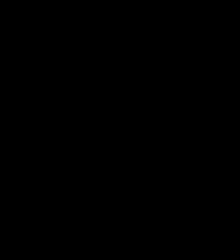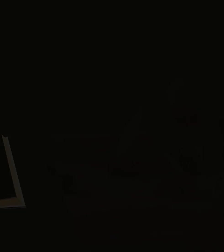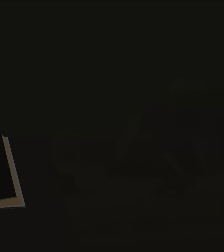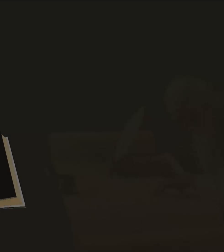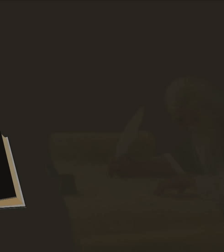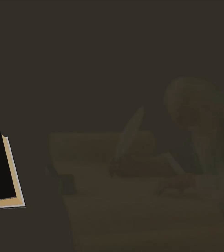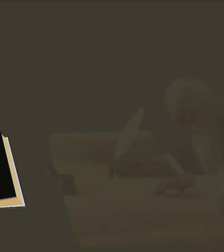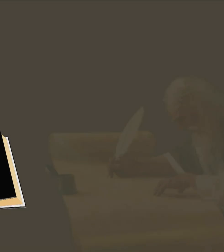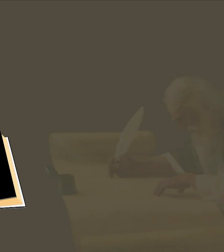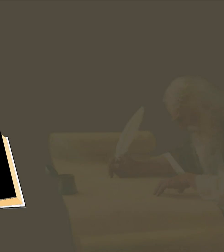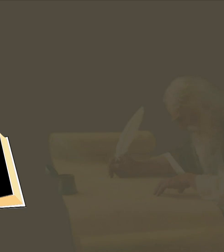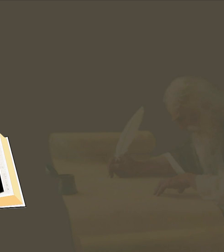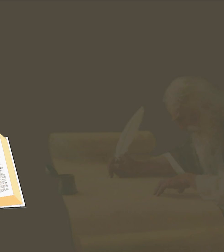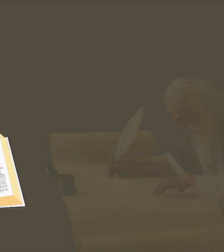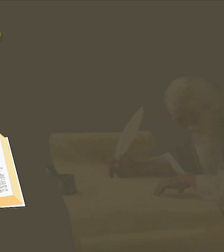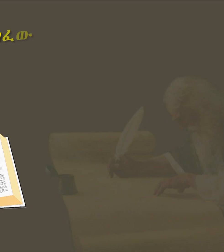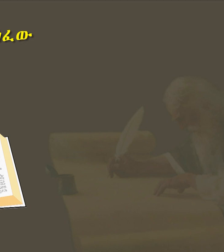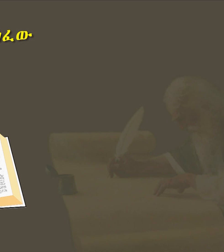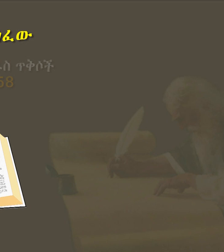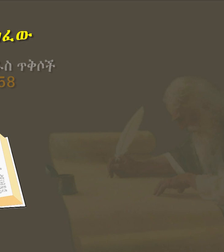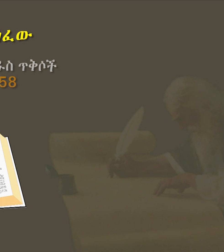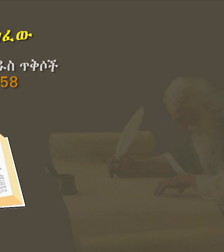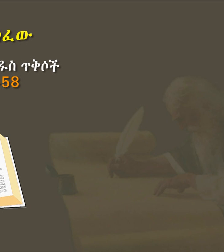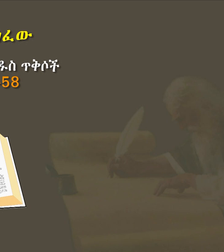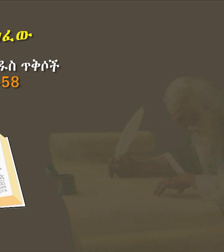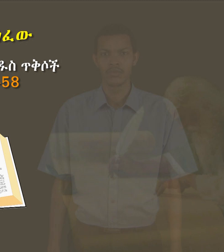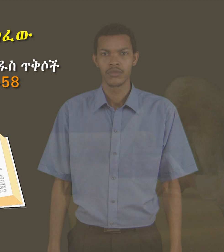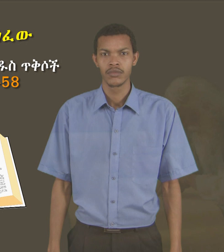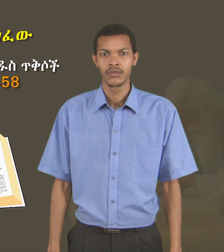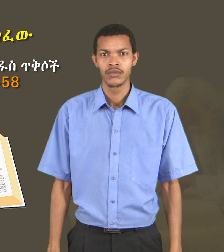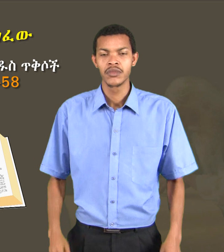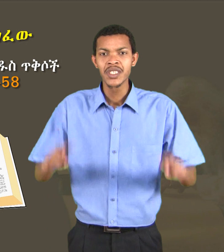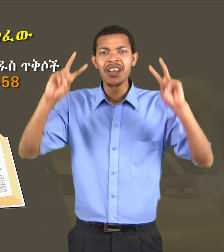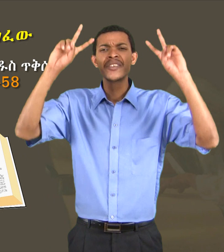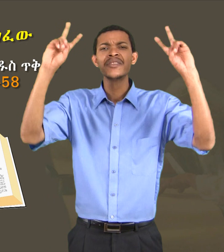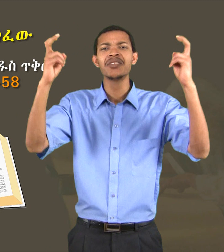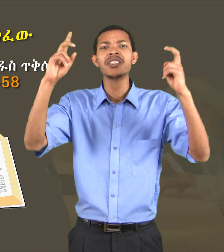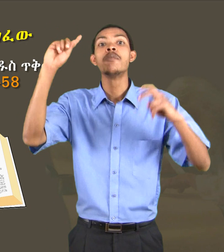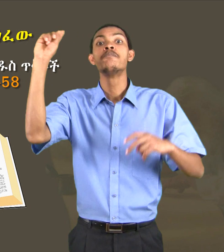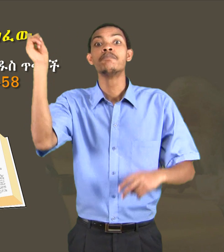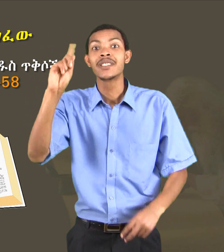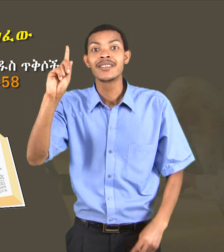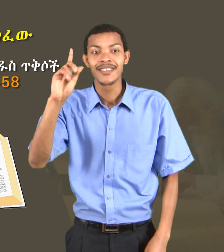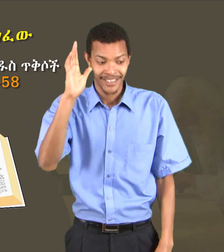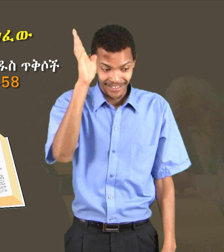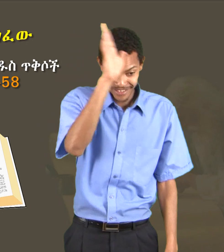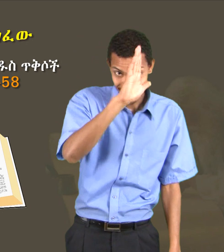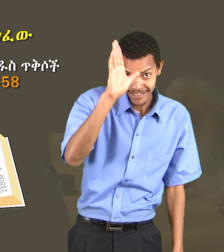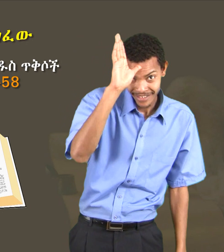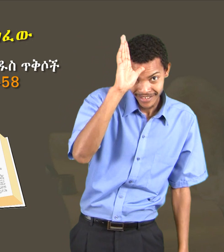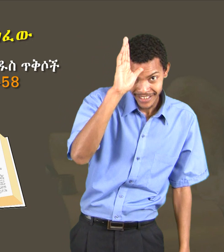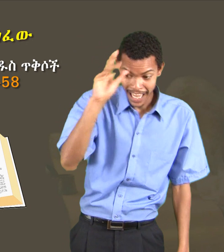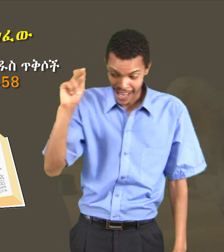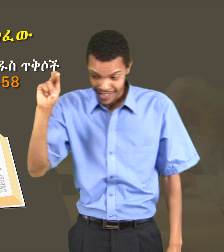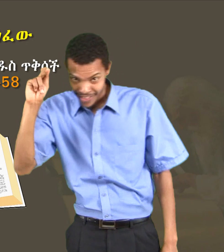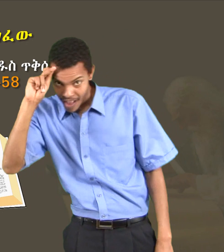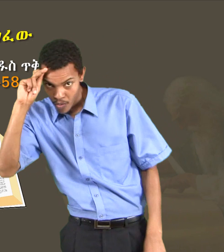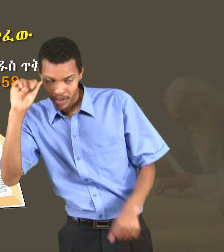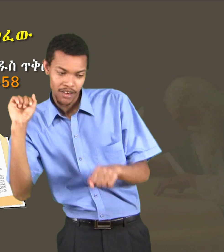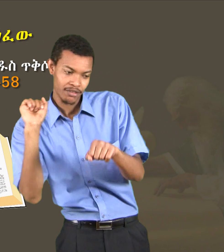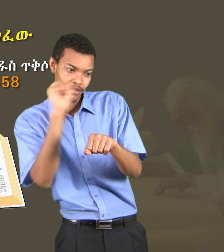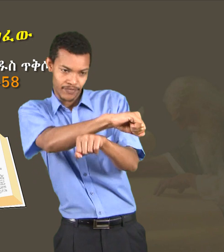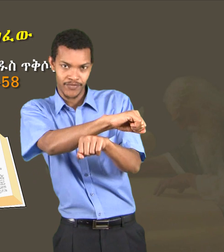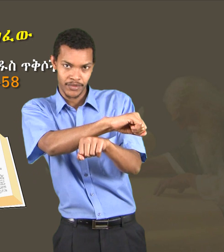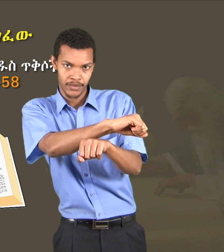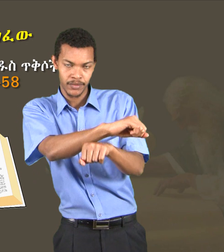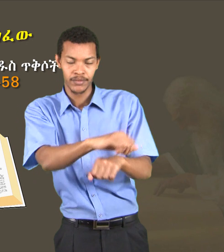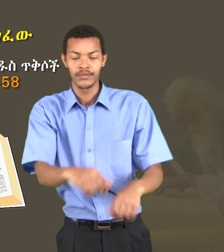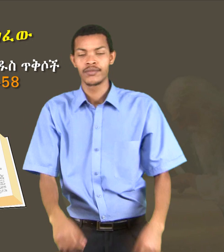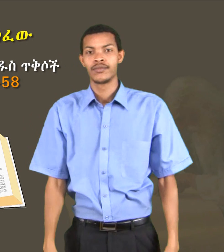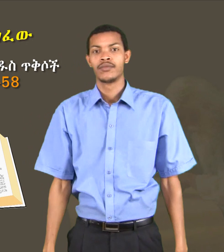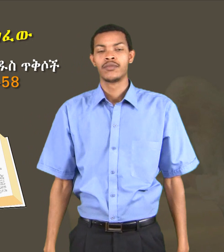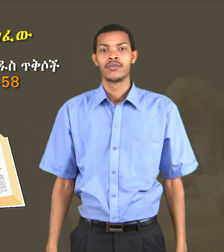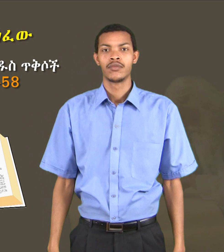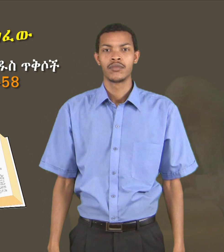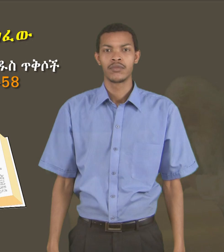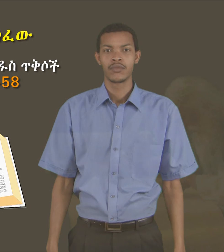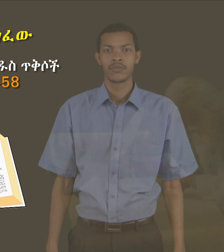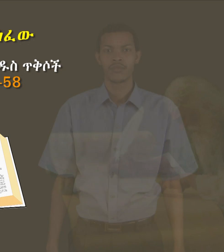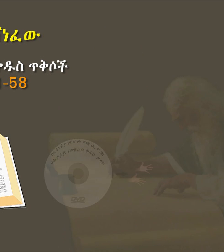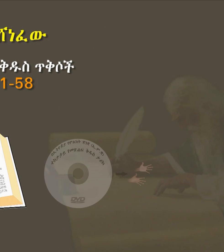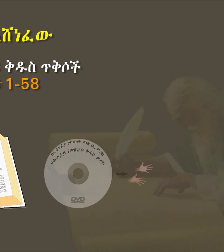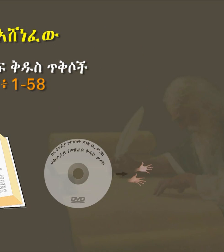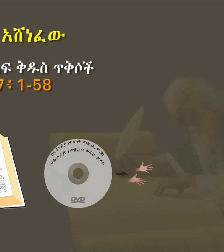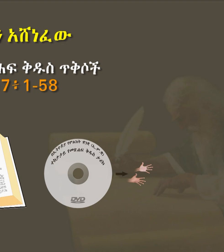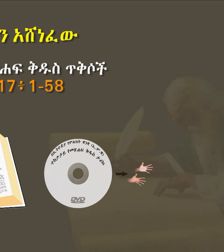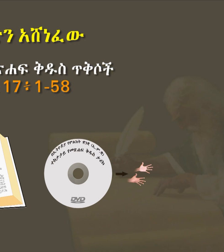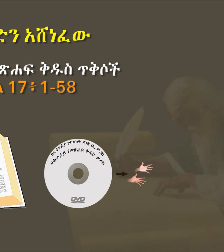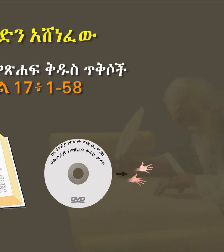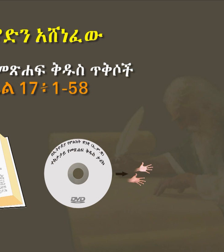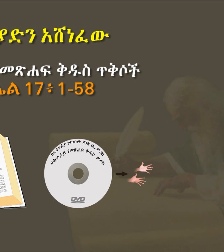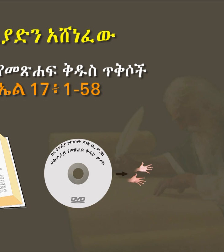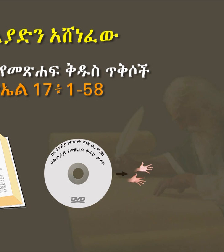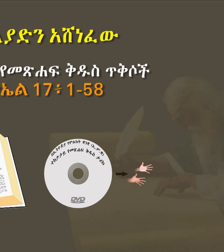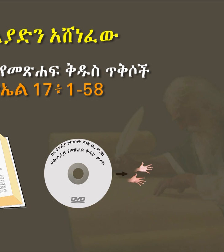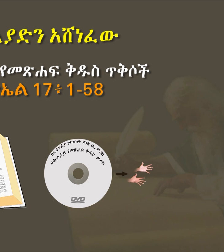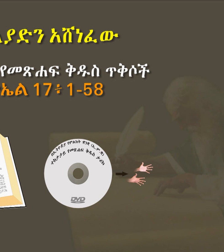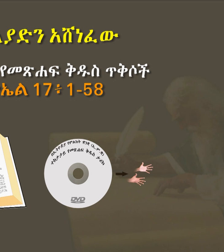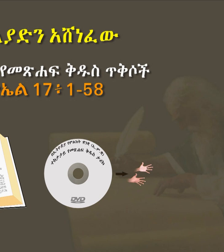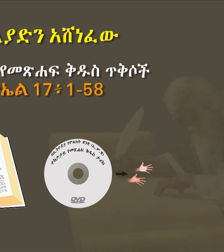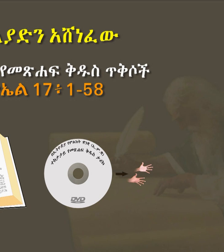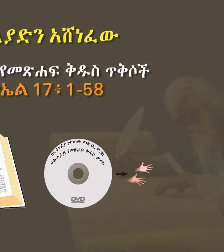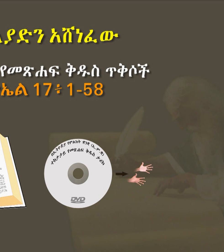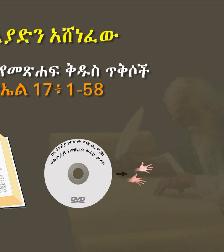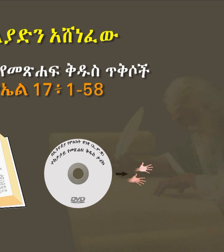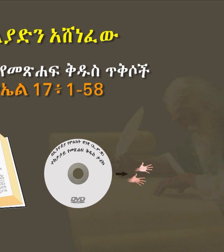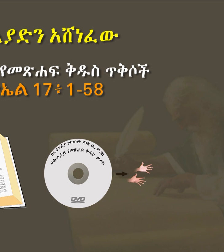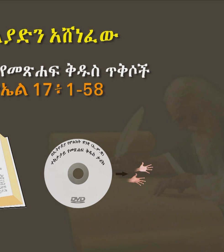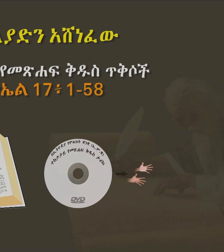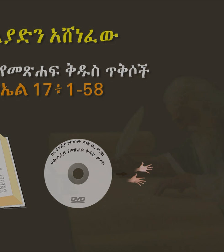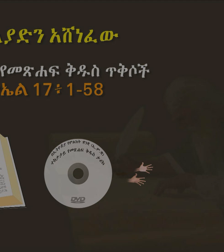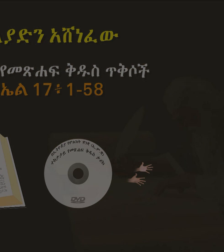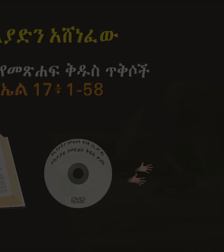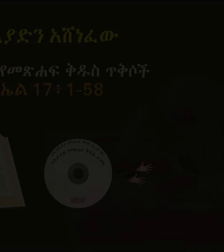David defeats Goliath